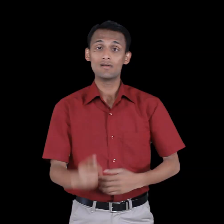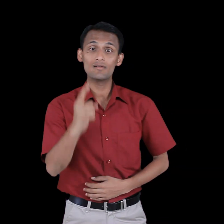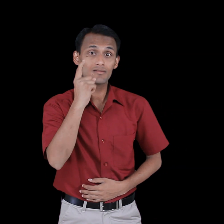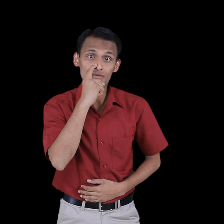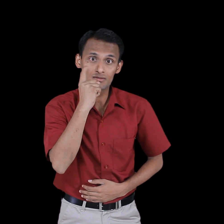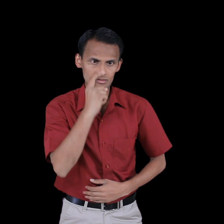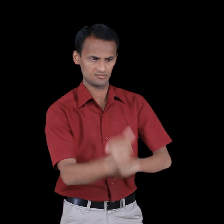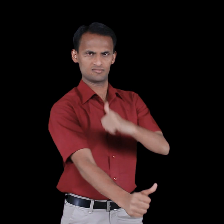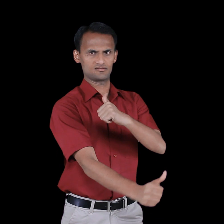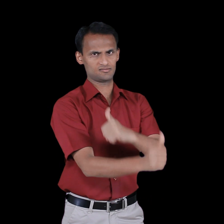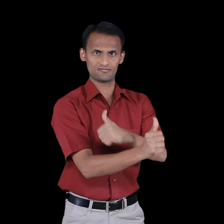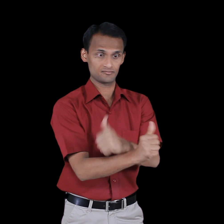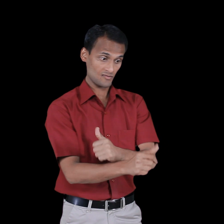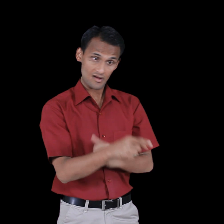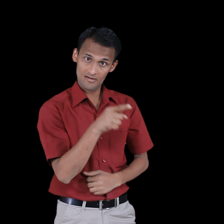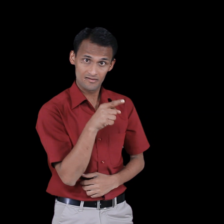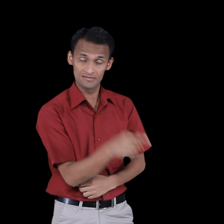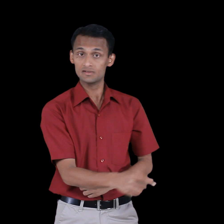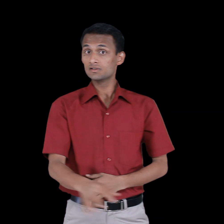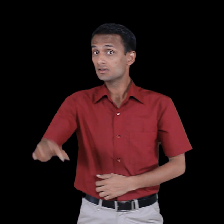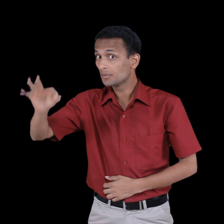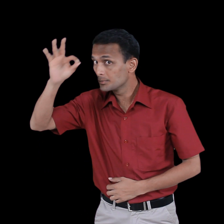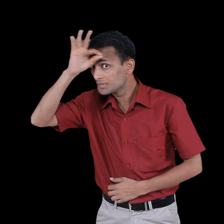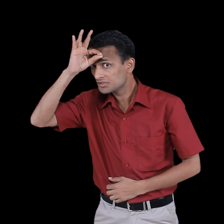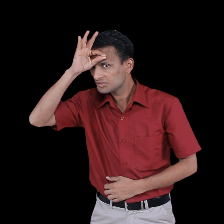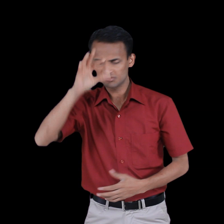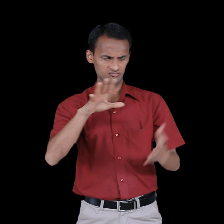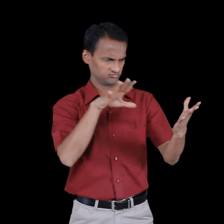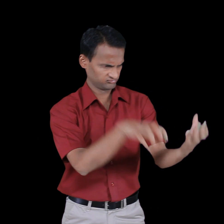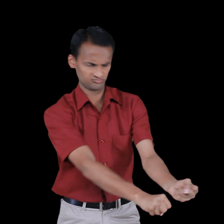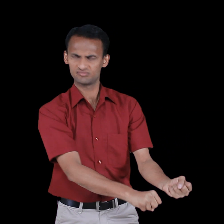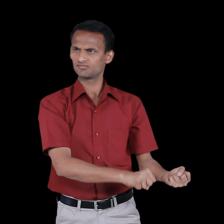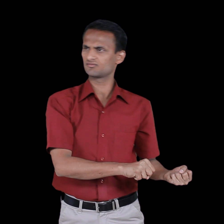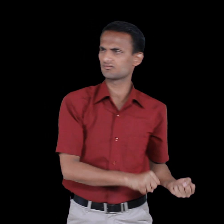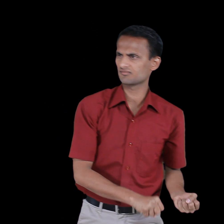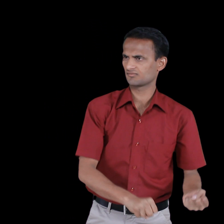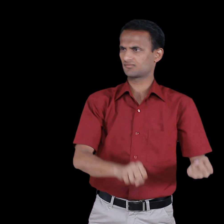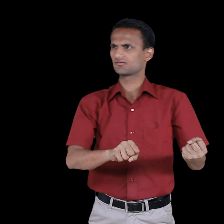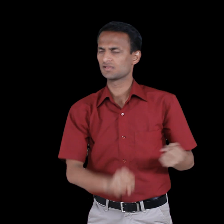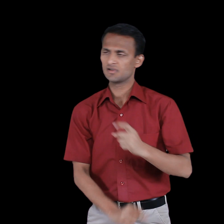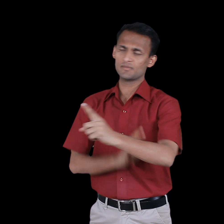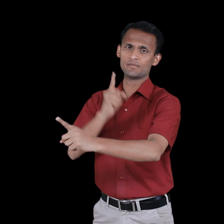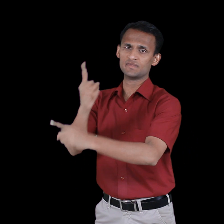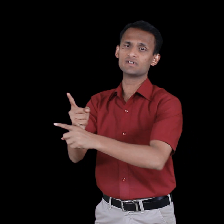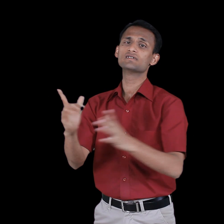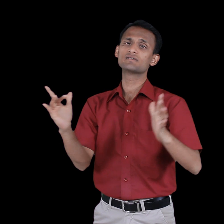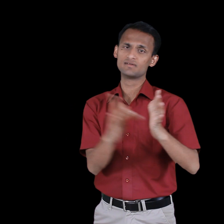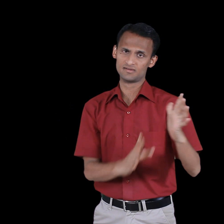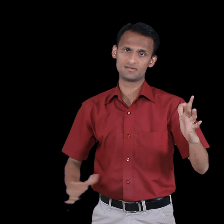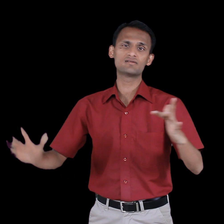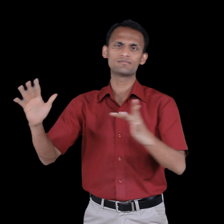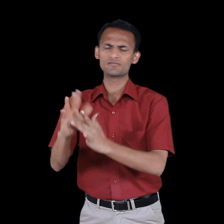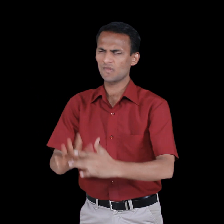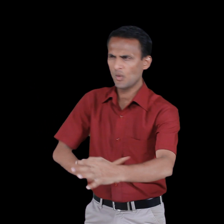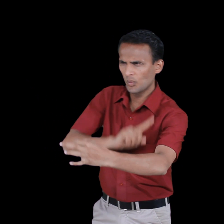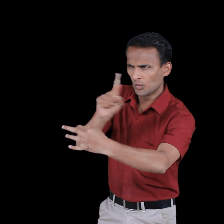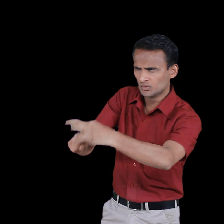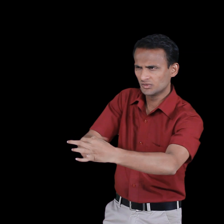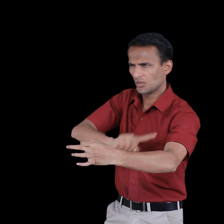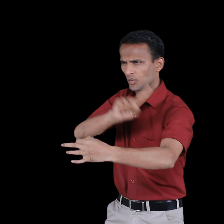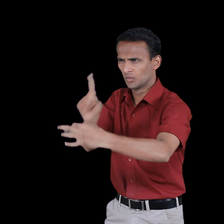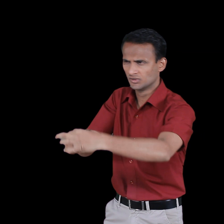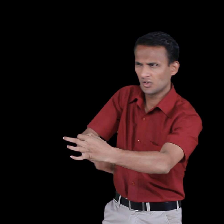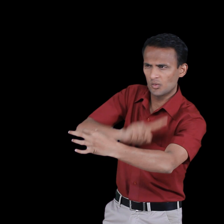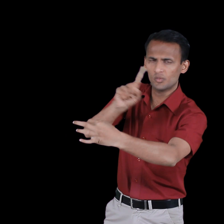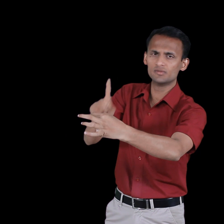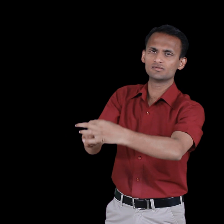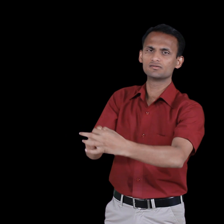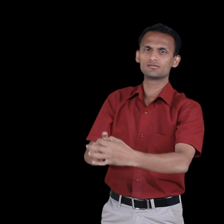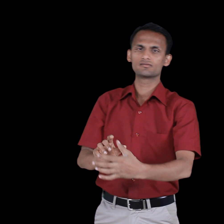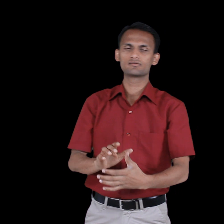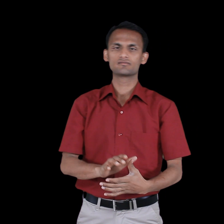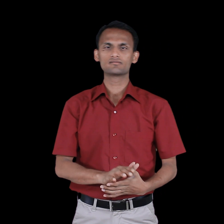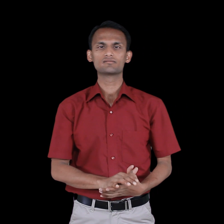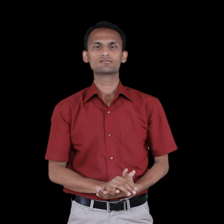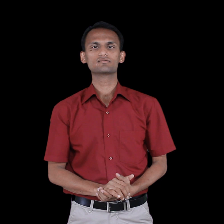Pharisees bring an adulterous woman to question Jesus